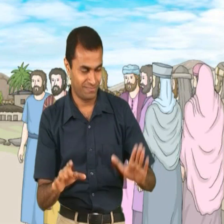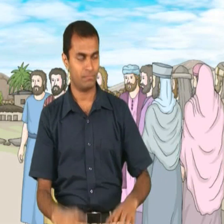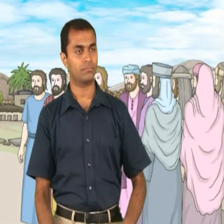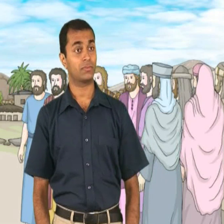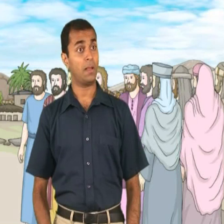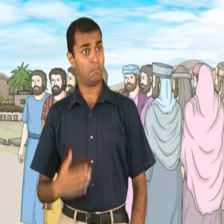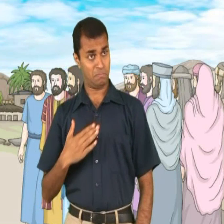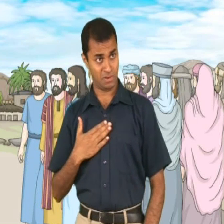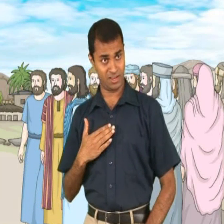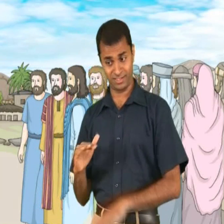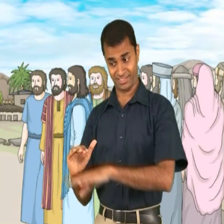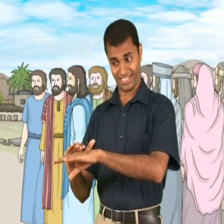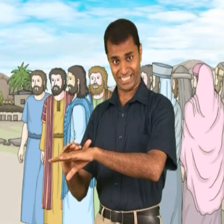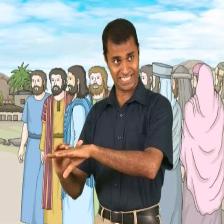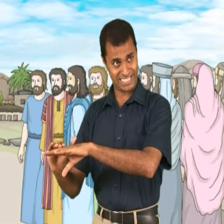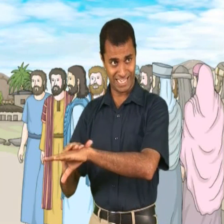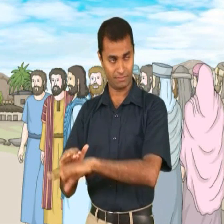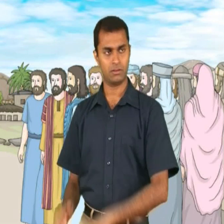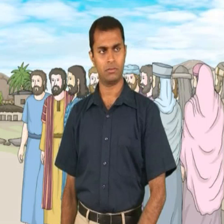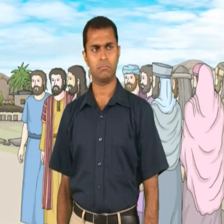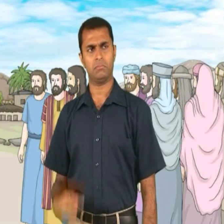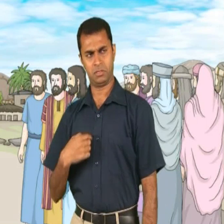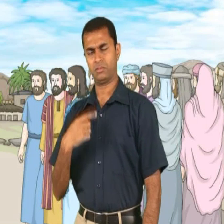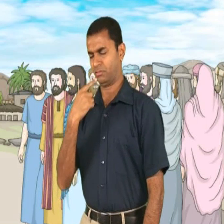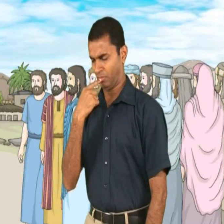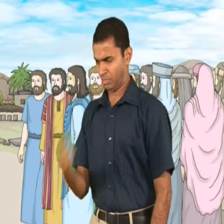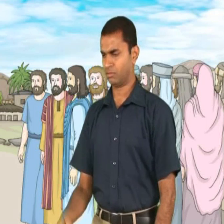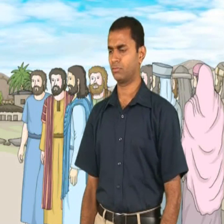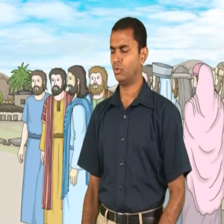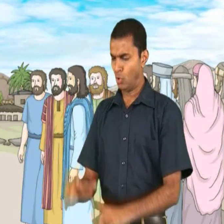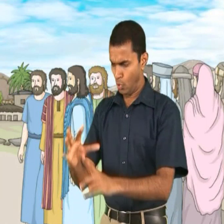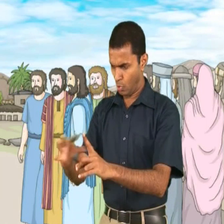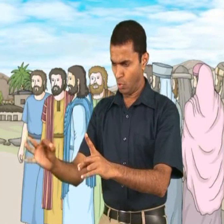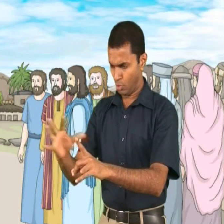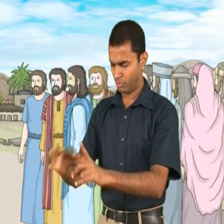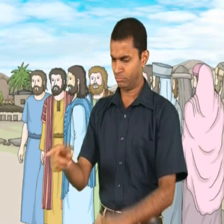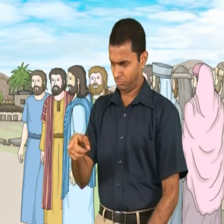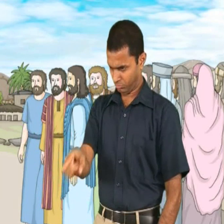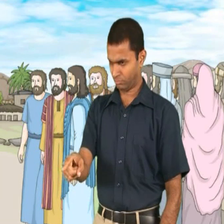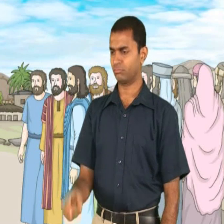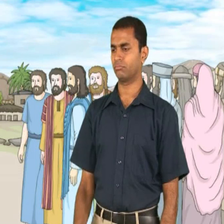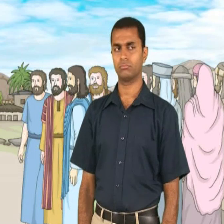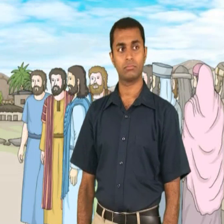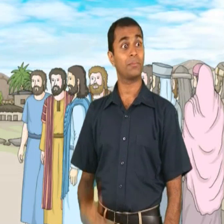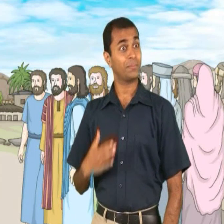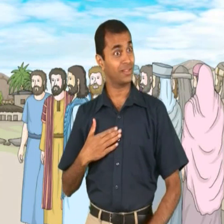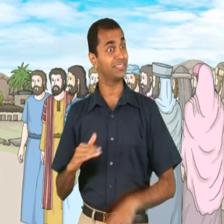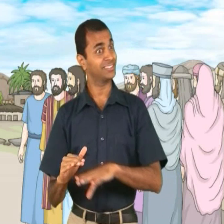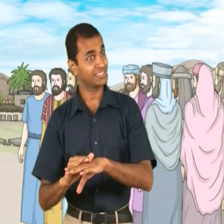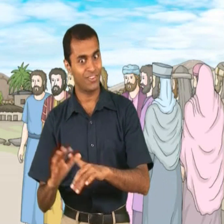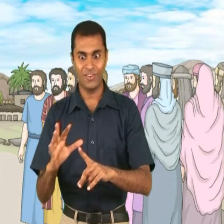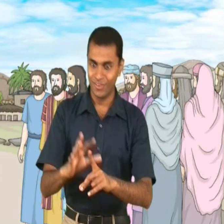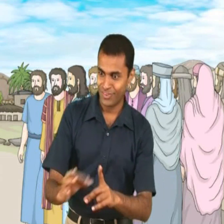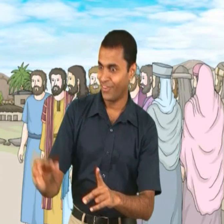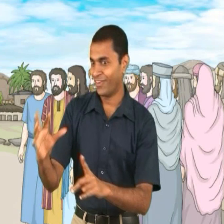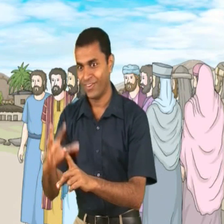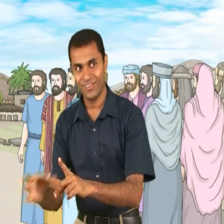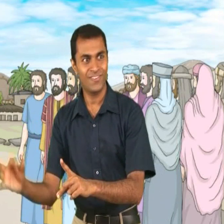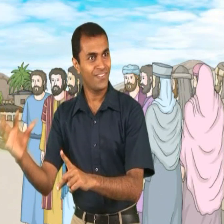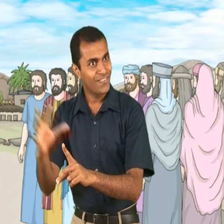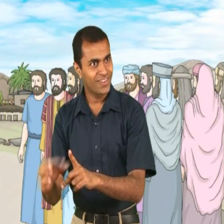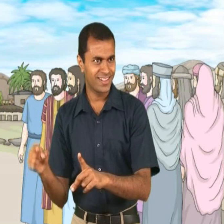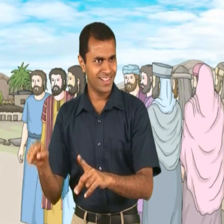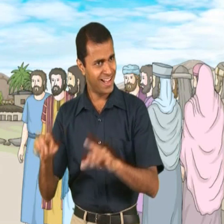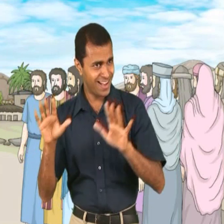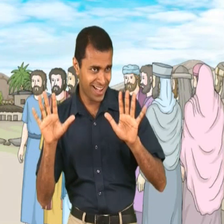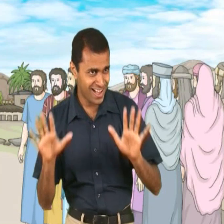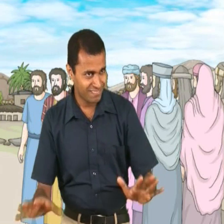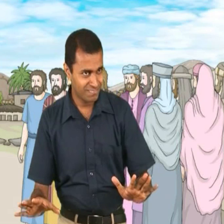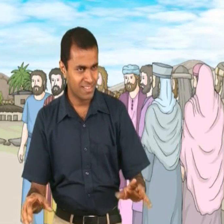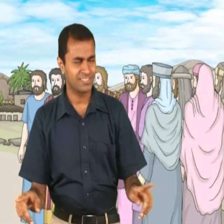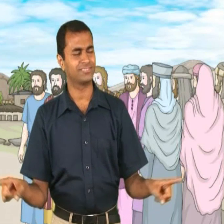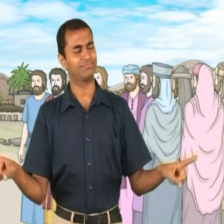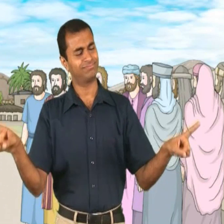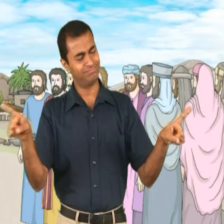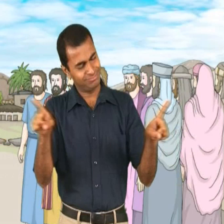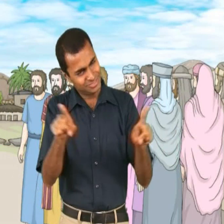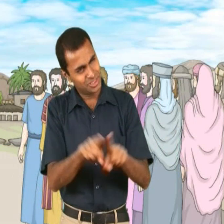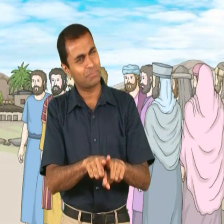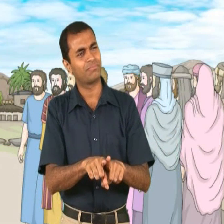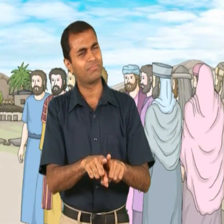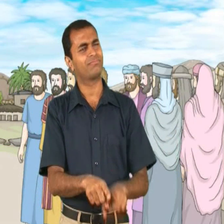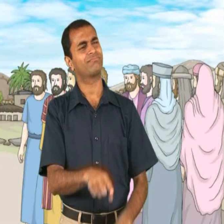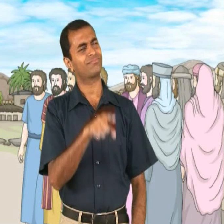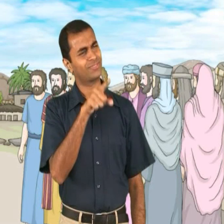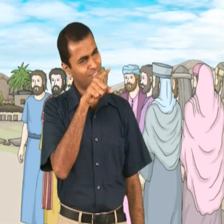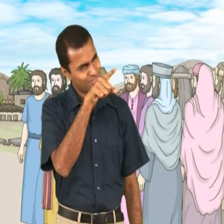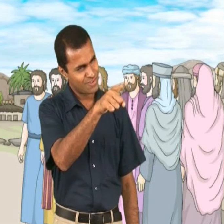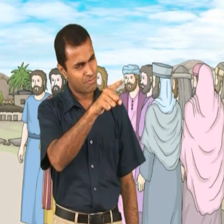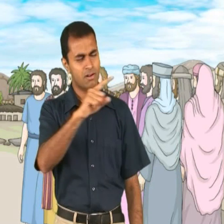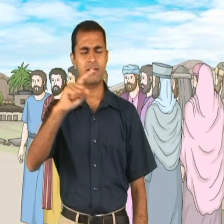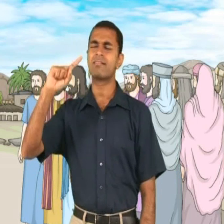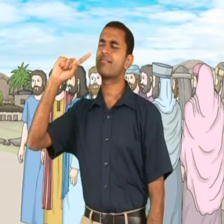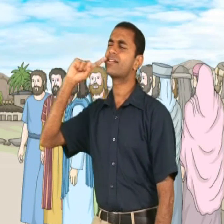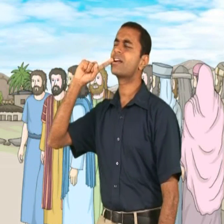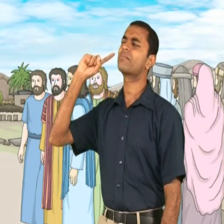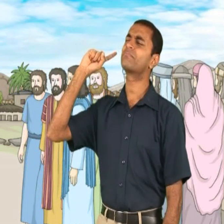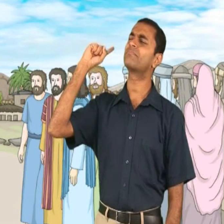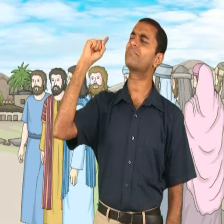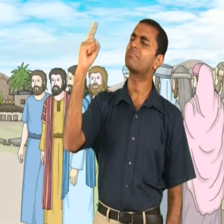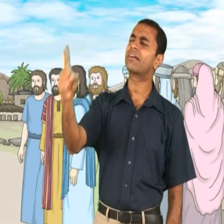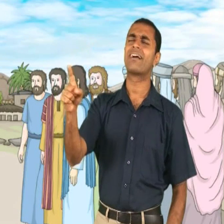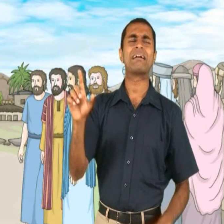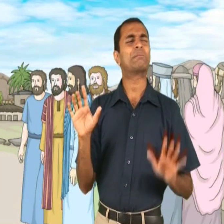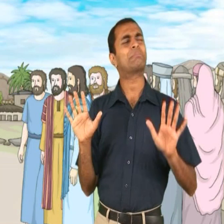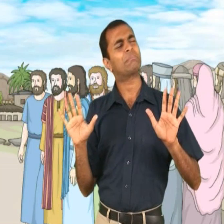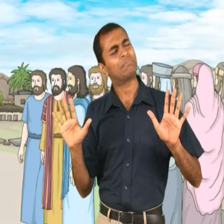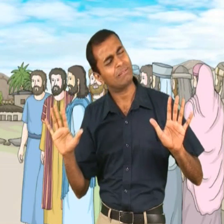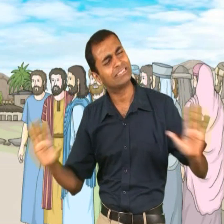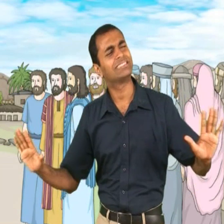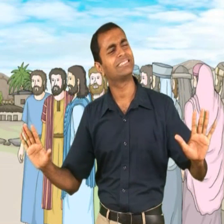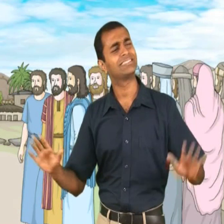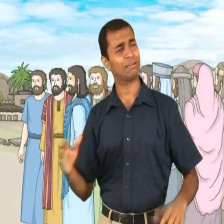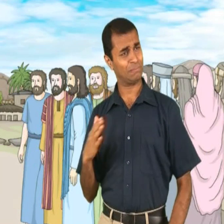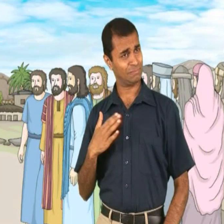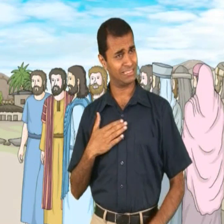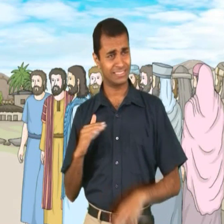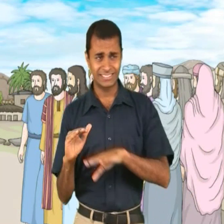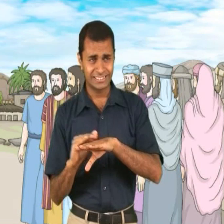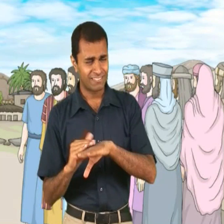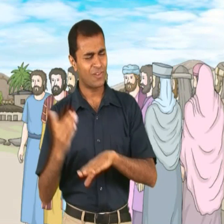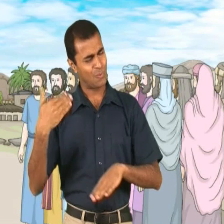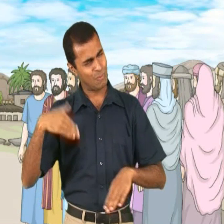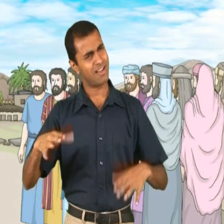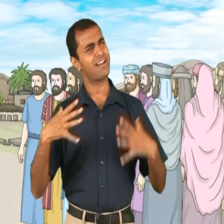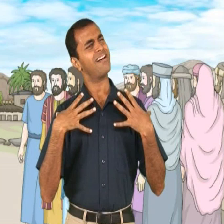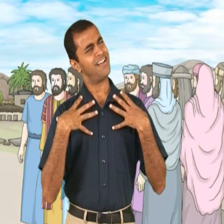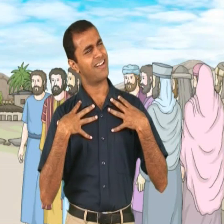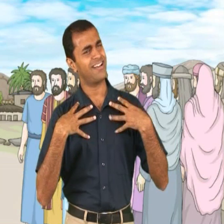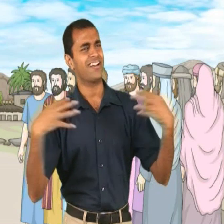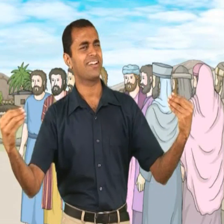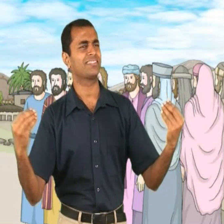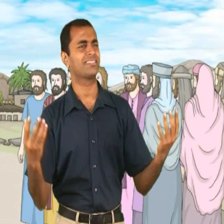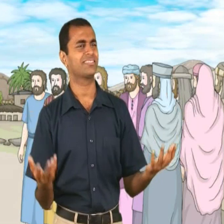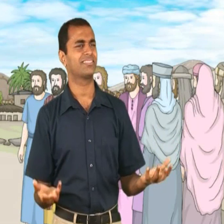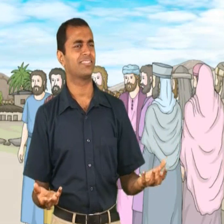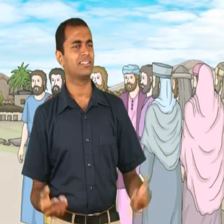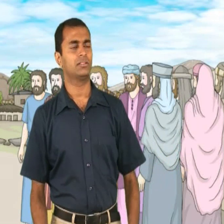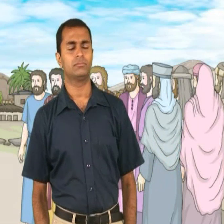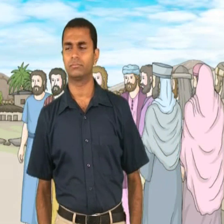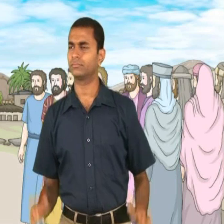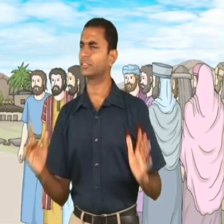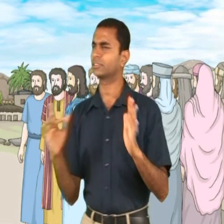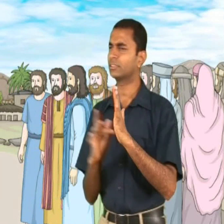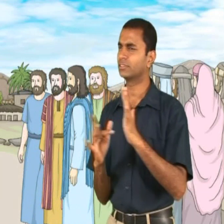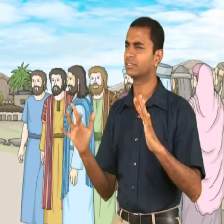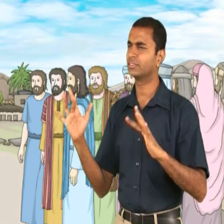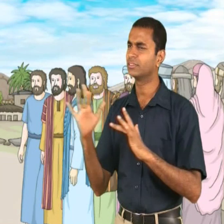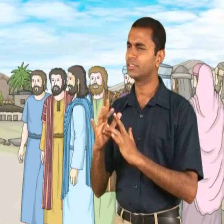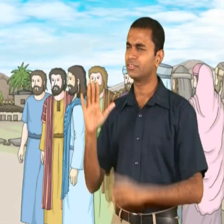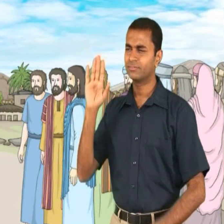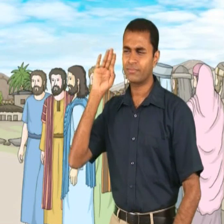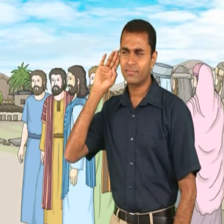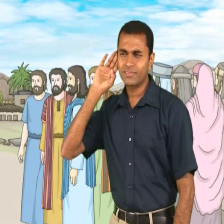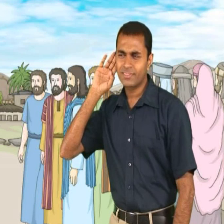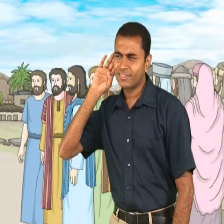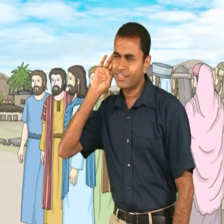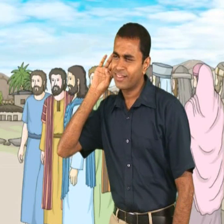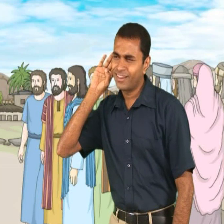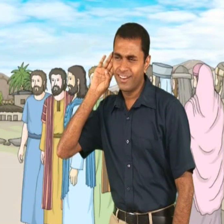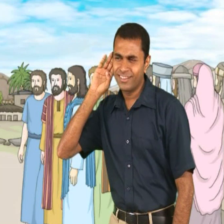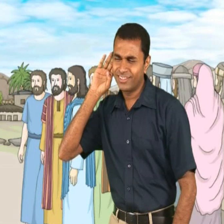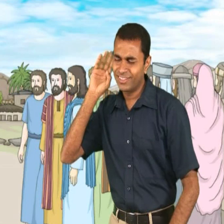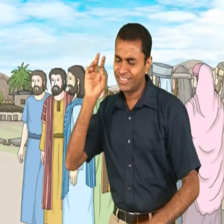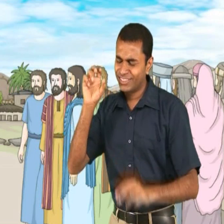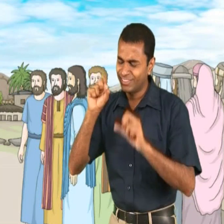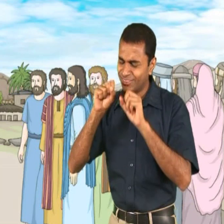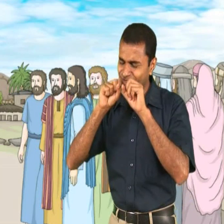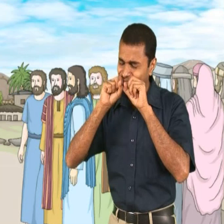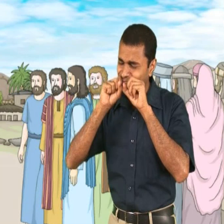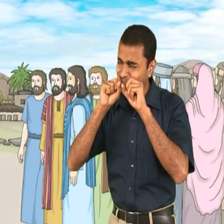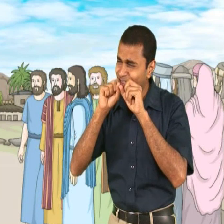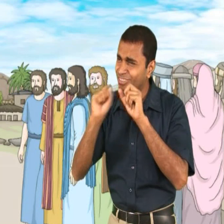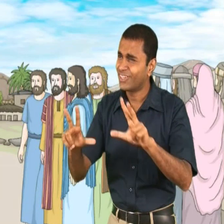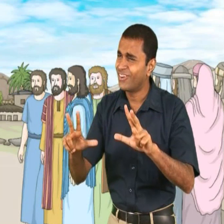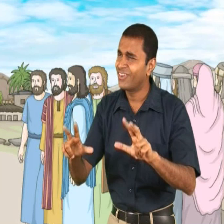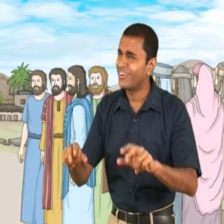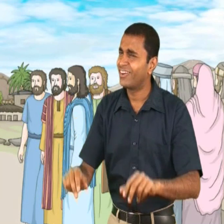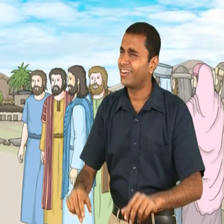I tell one to go, and he goes; and another to come, and he comes.